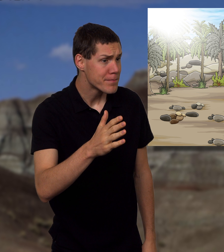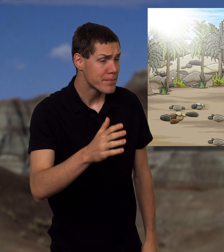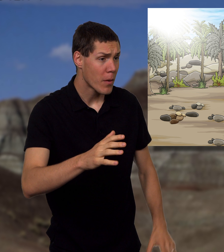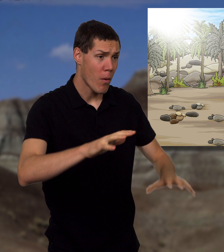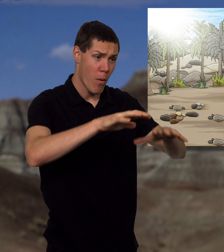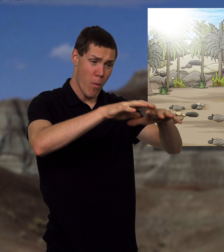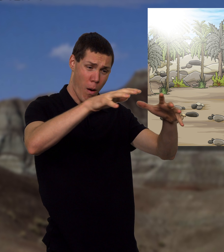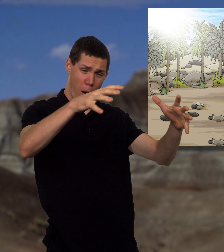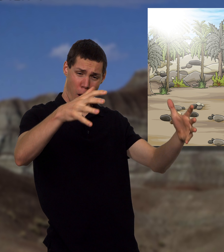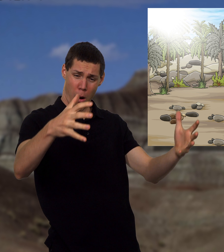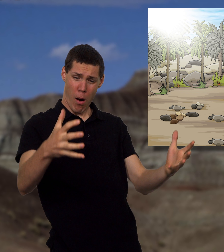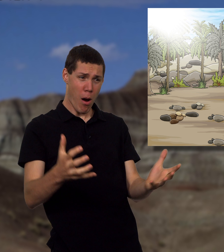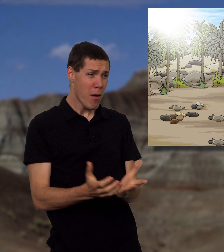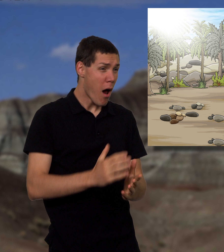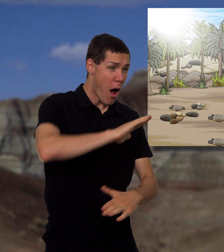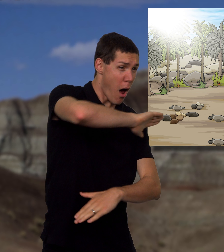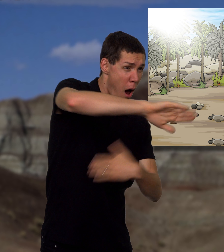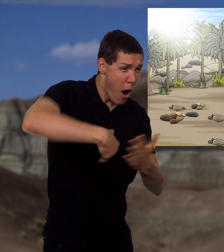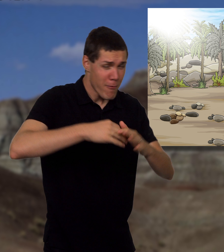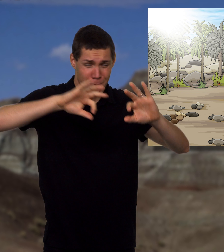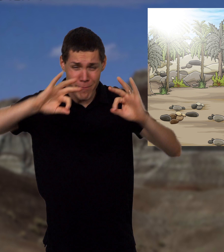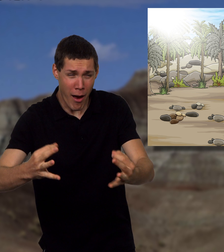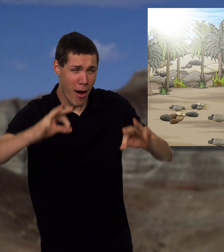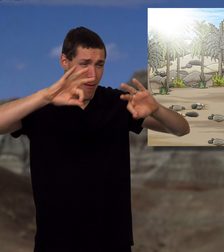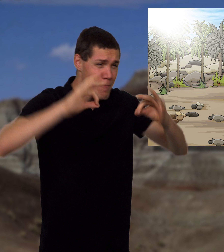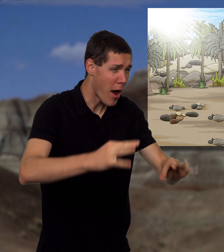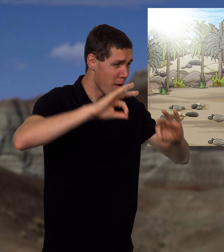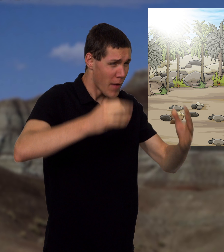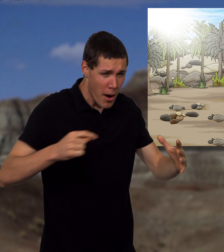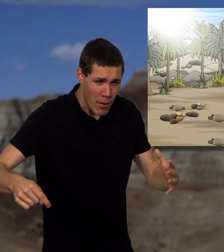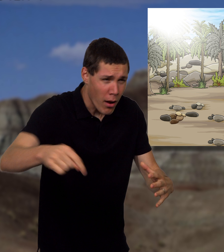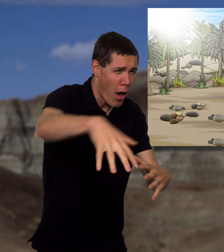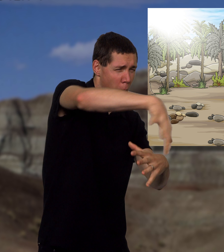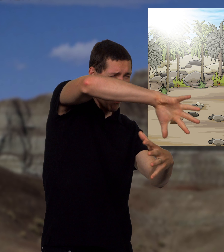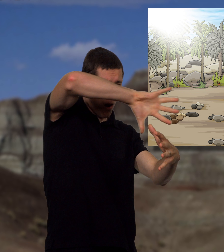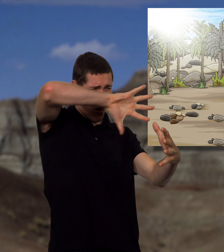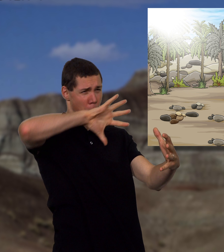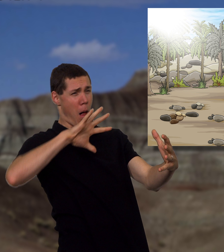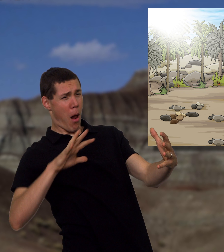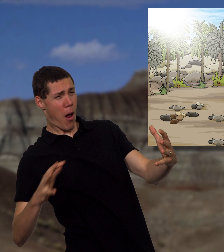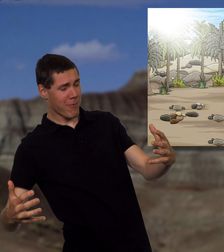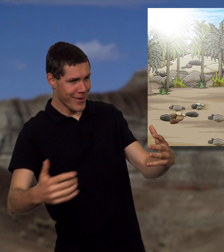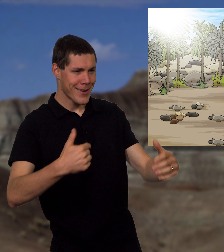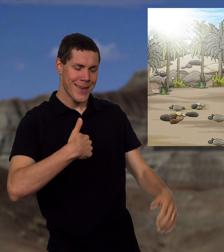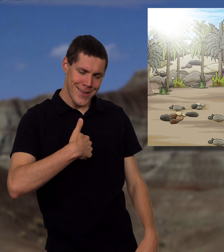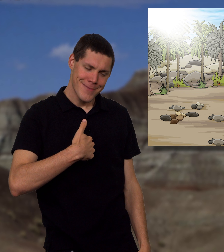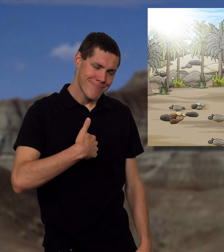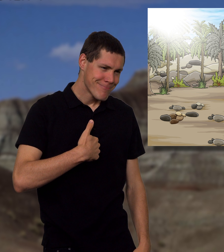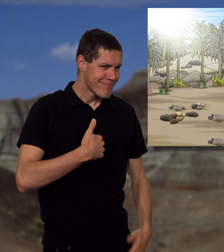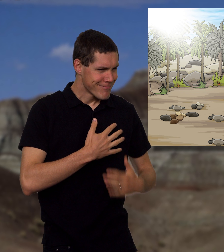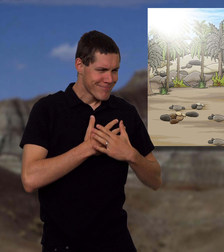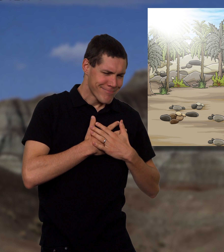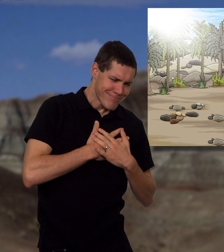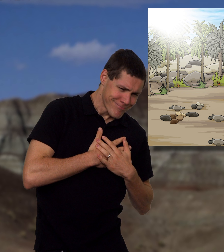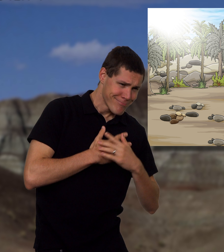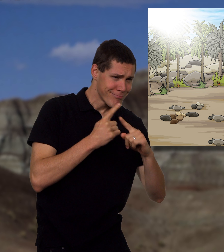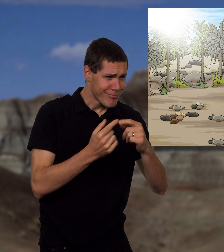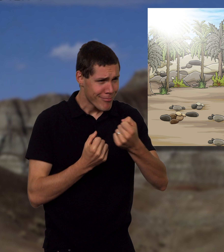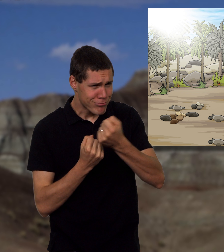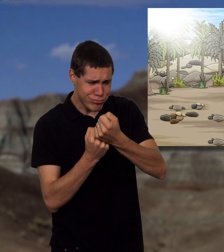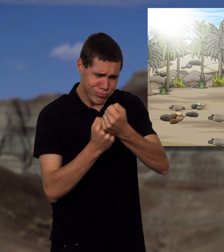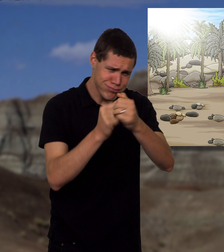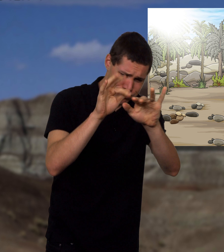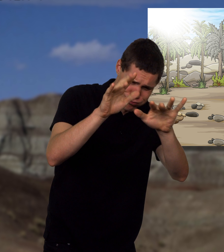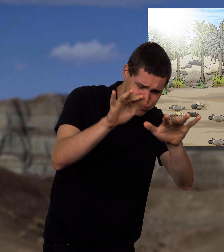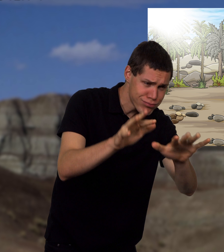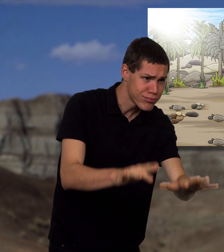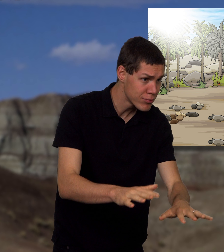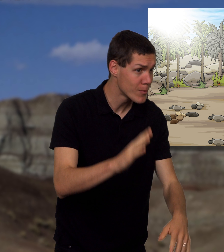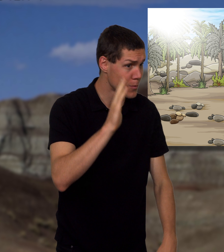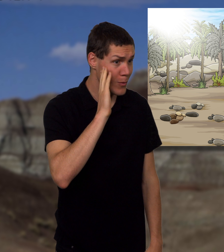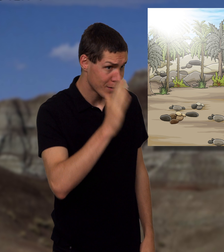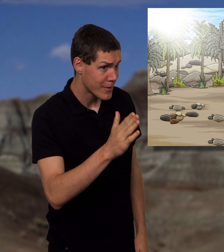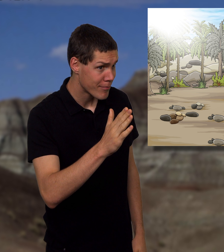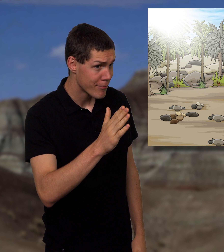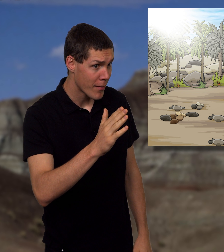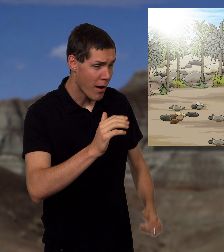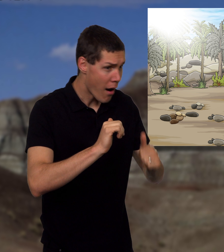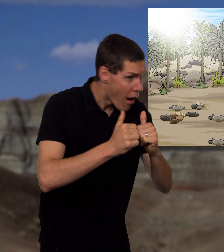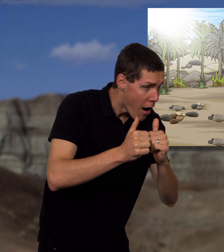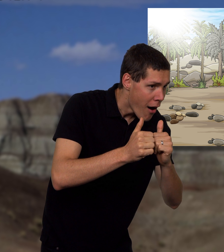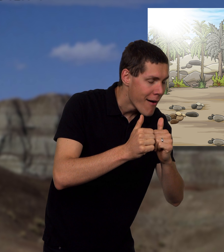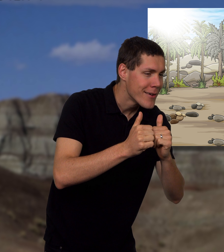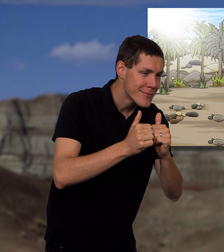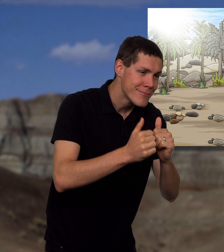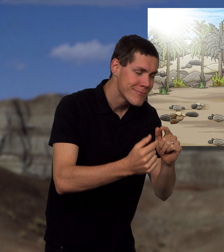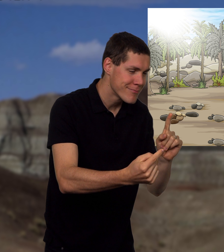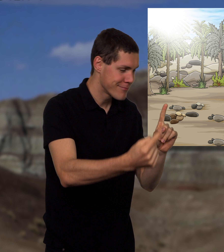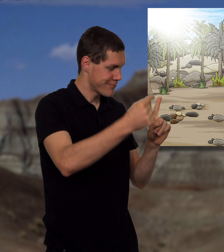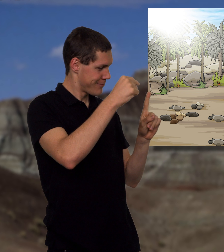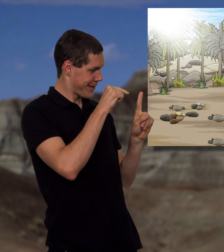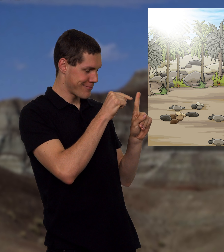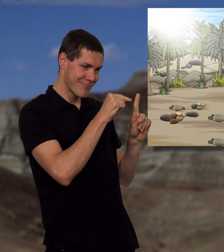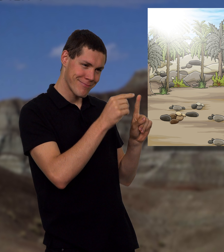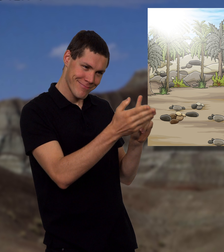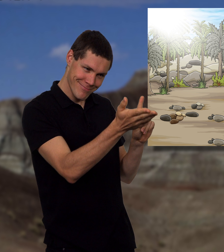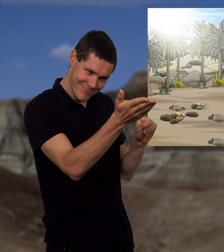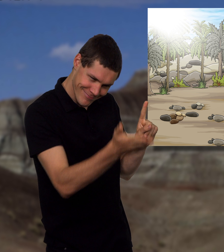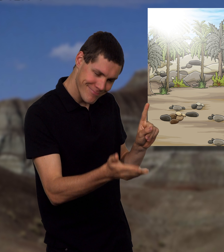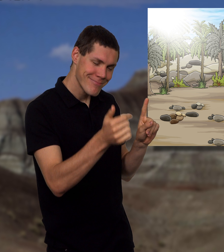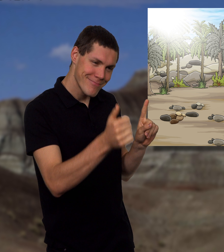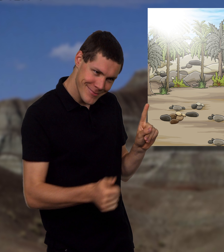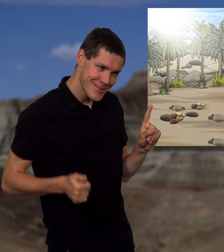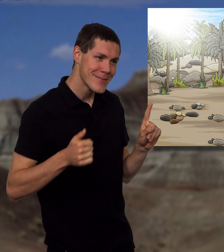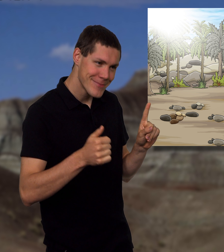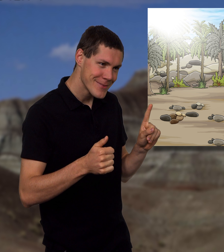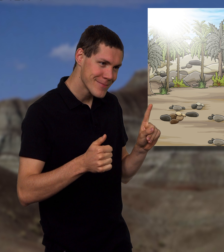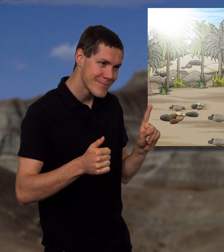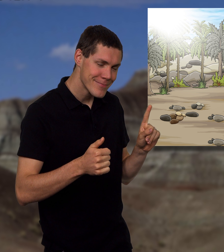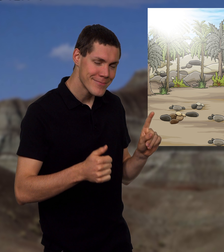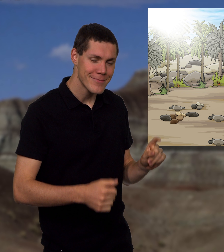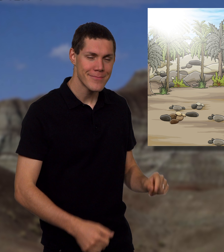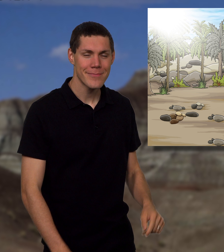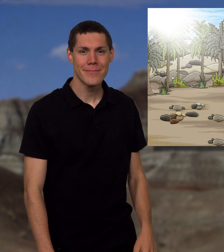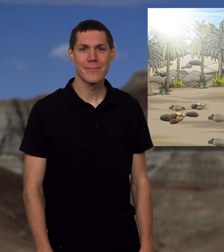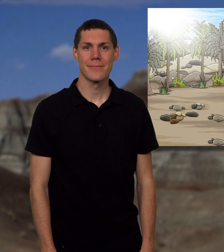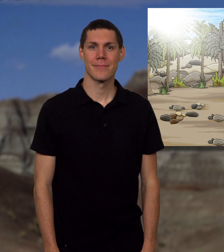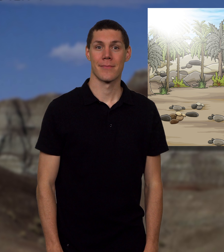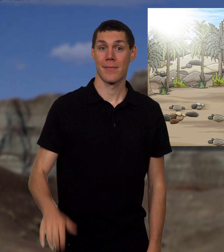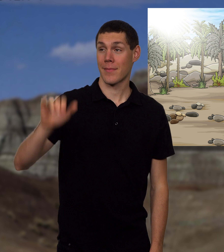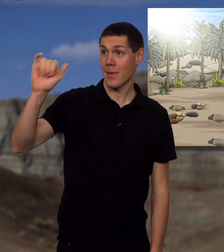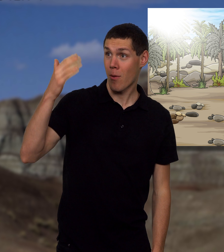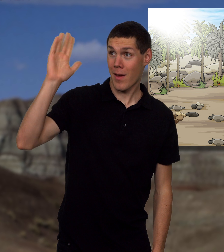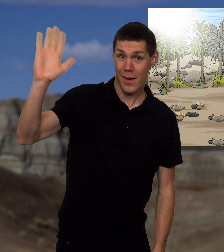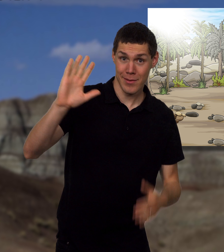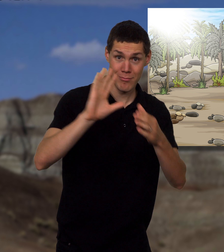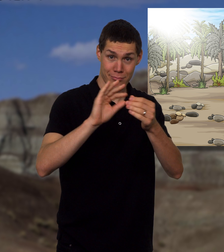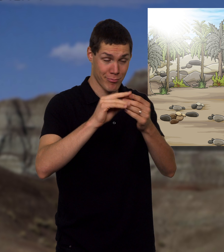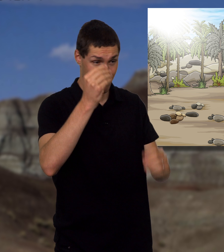and all the families of the earth will be blessed through you.”